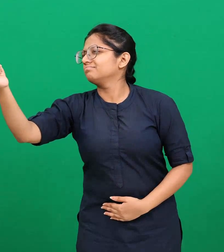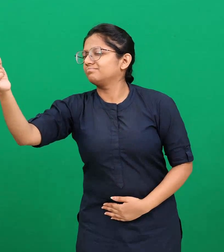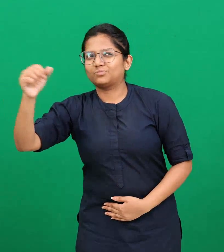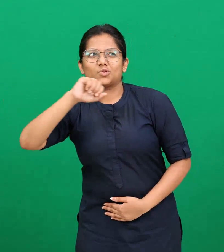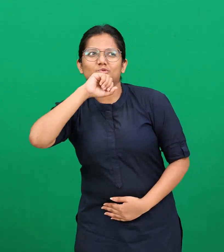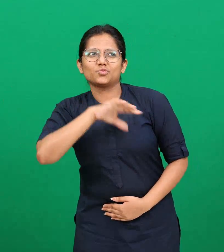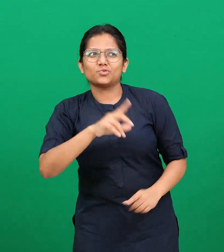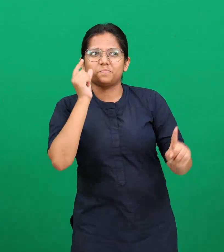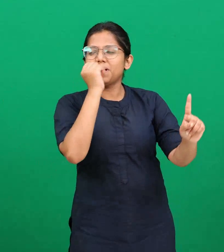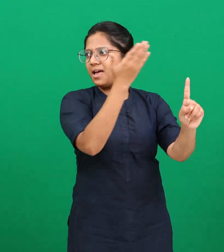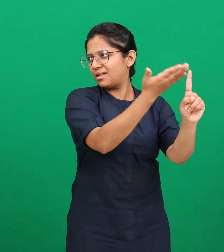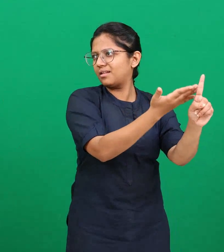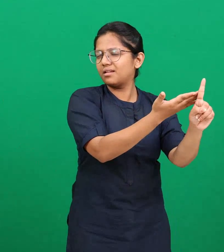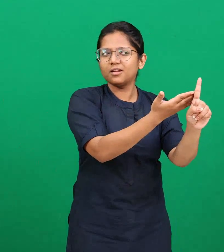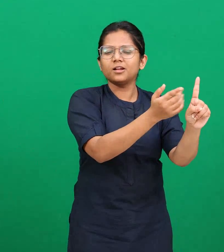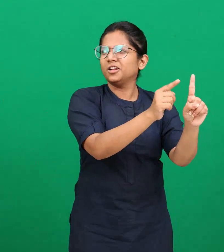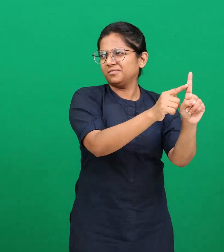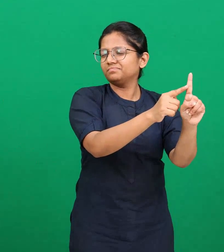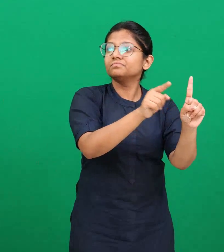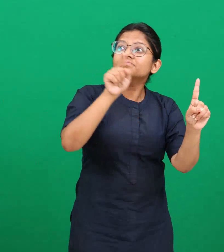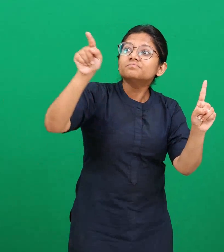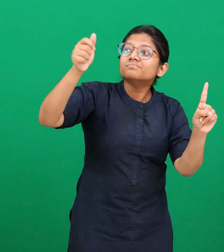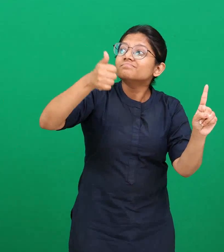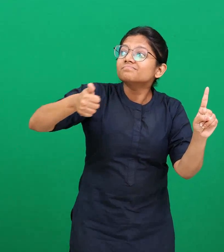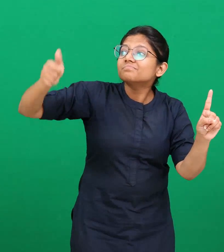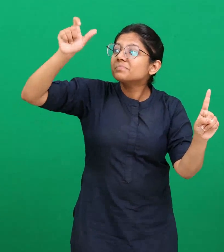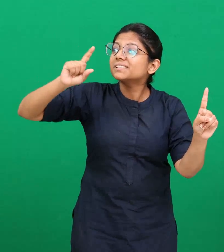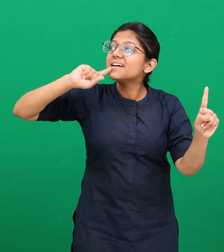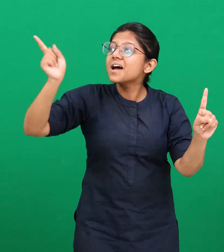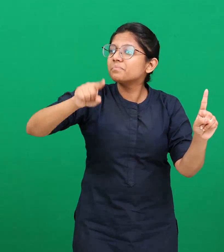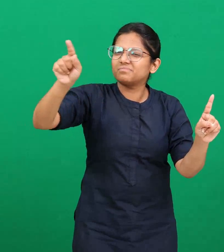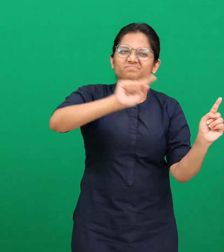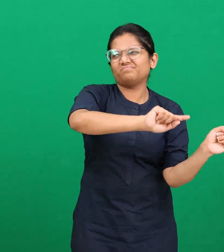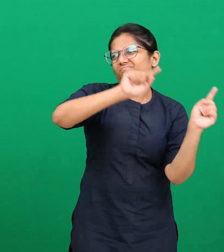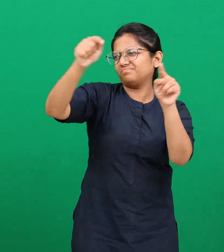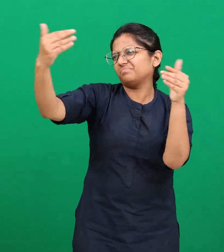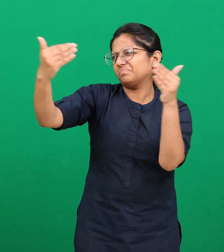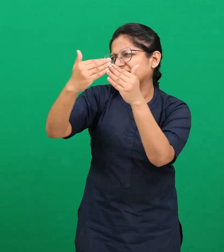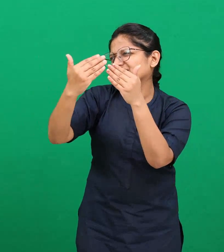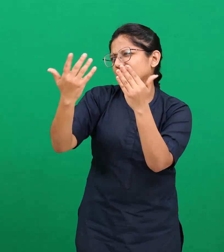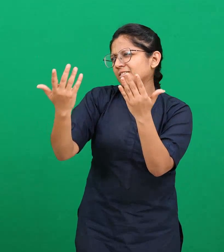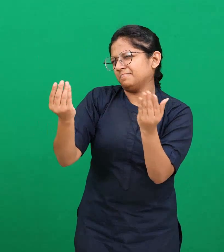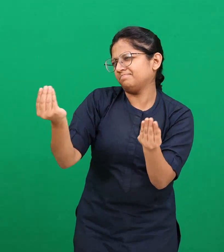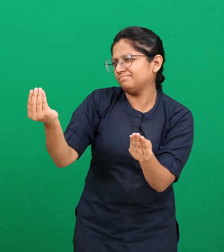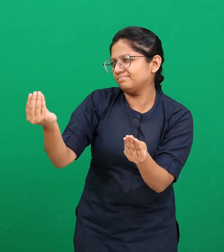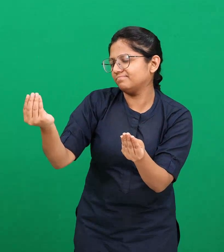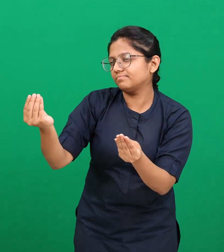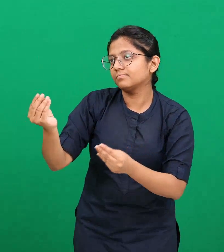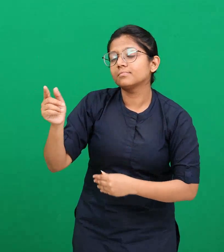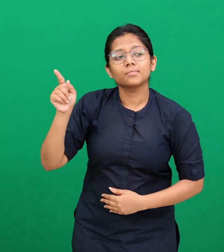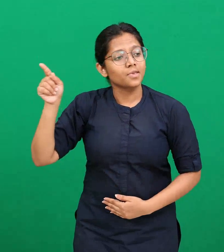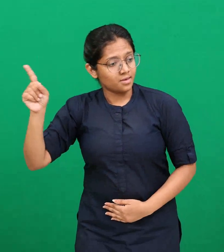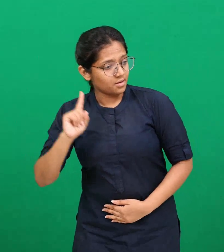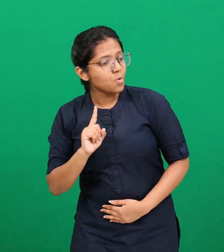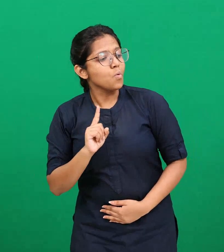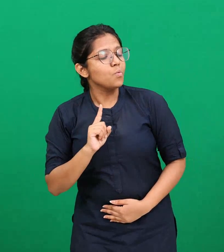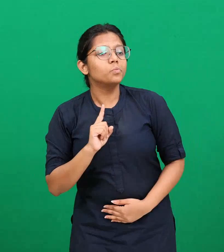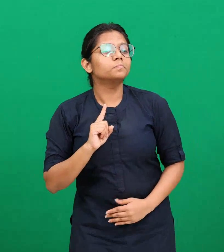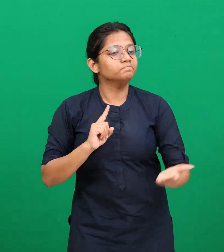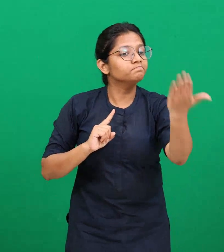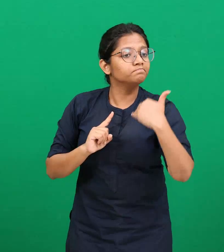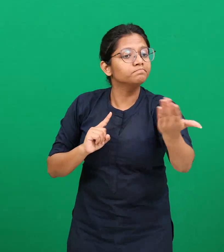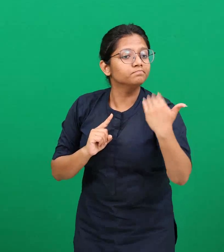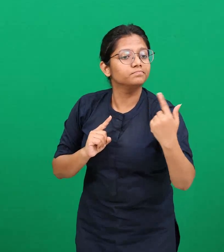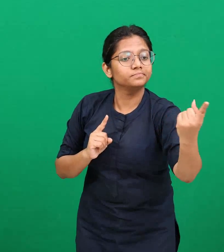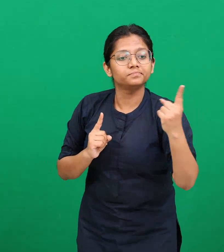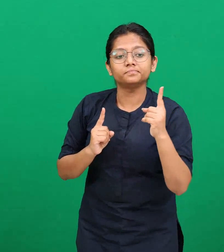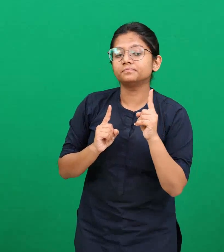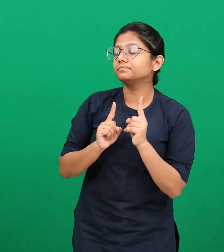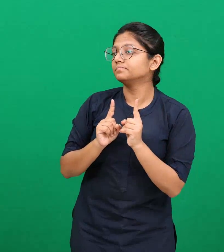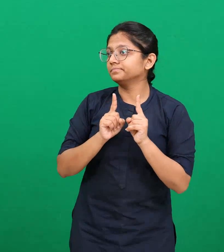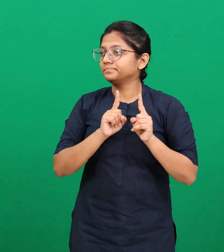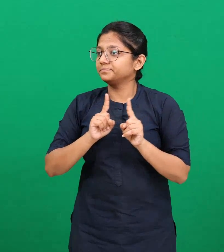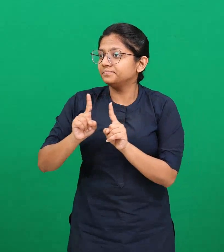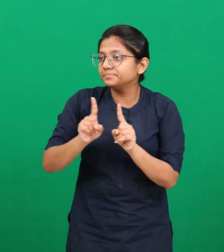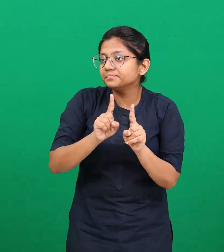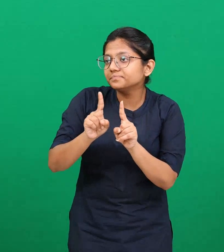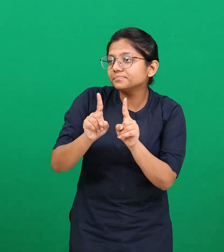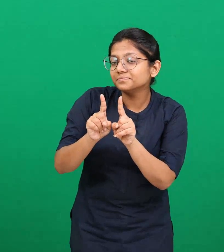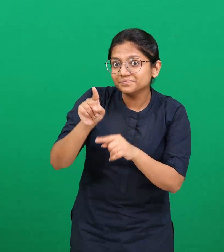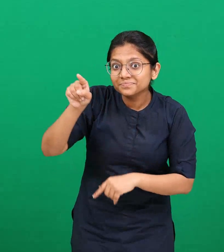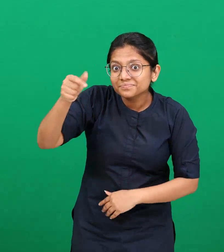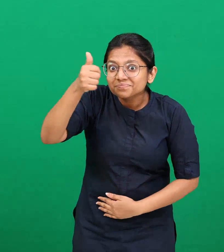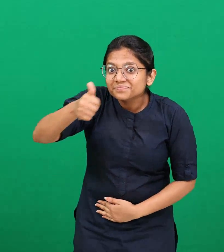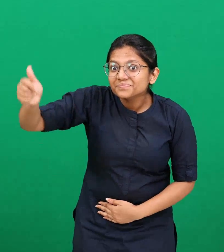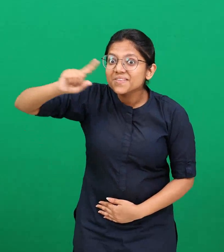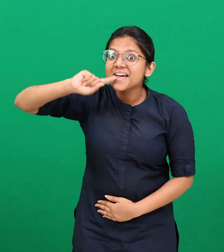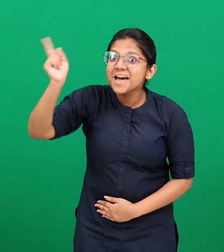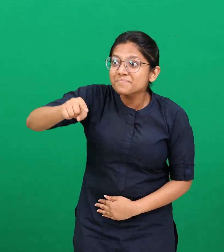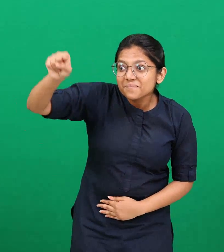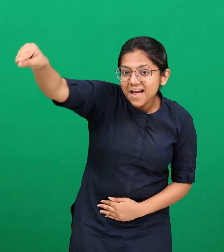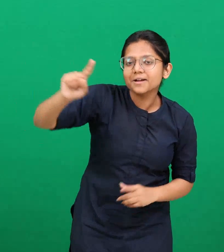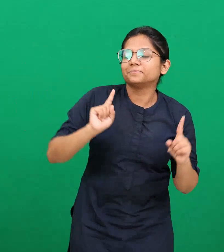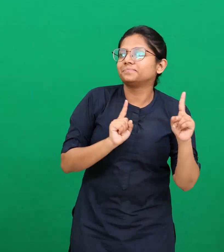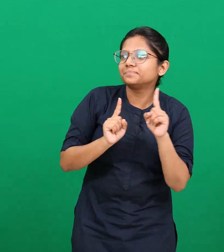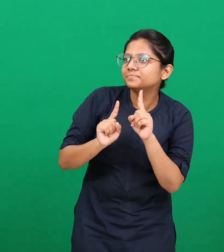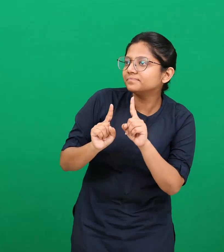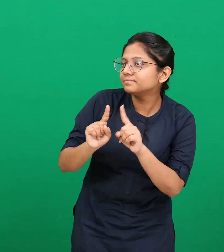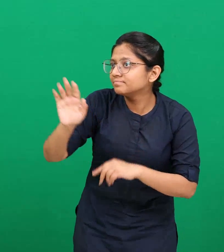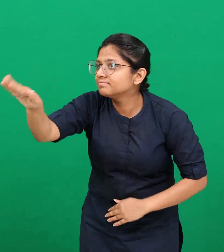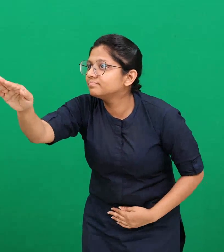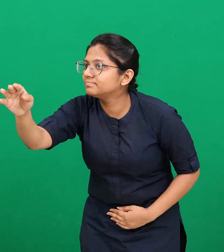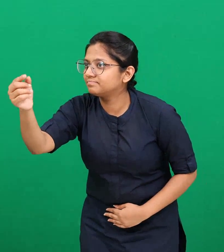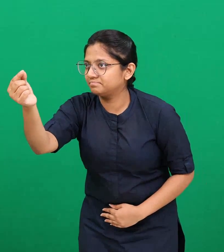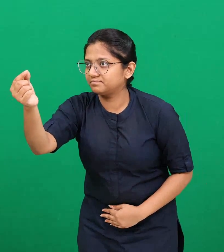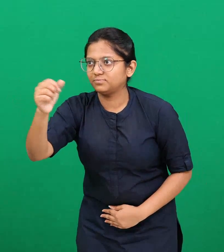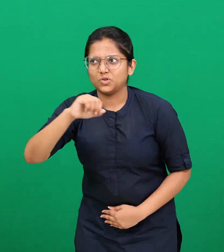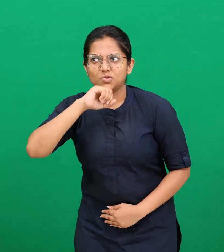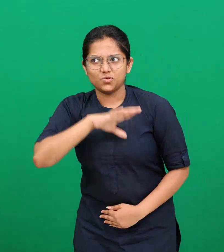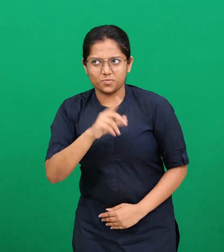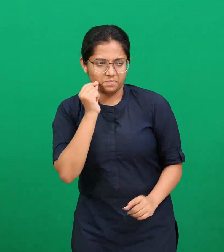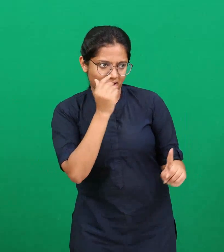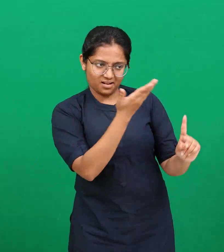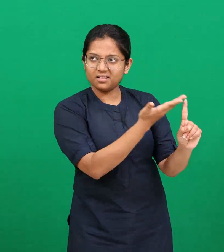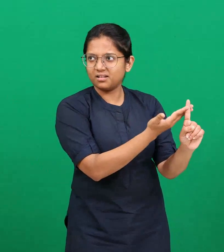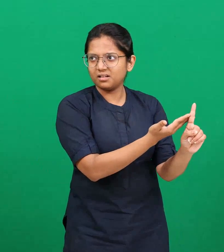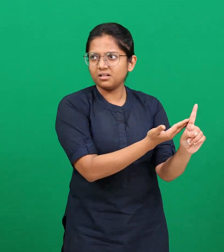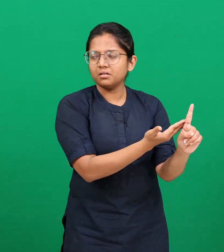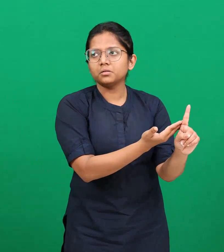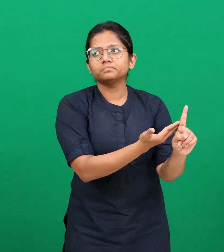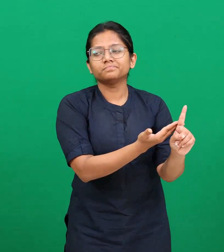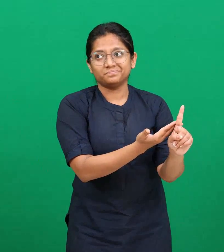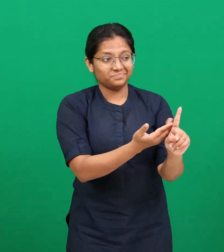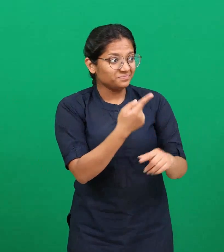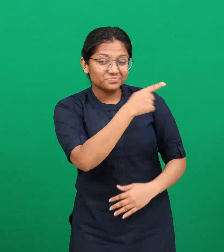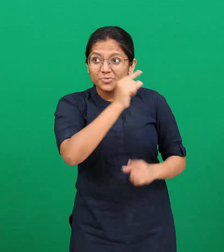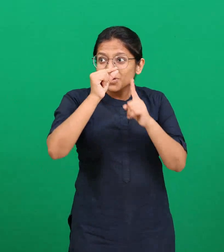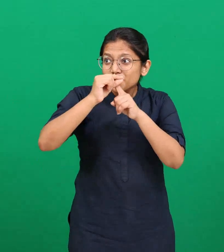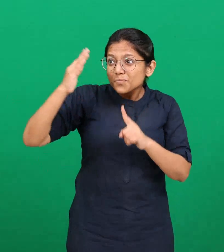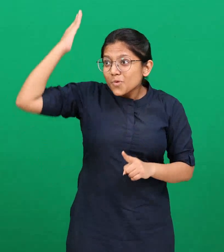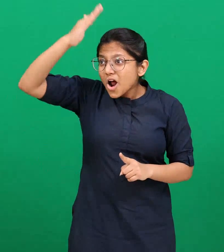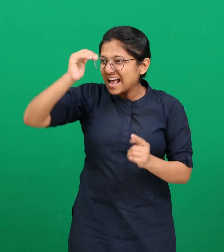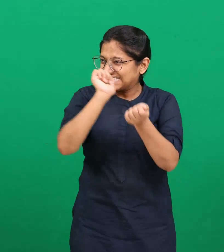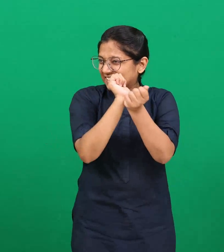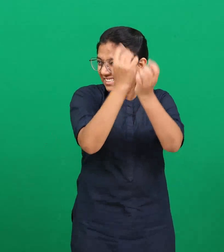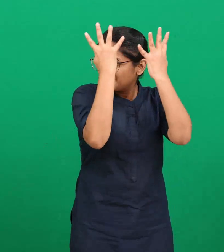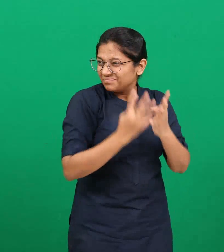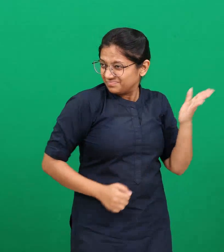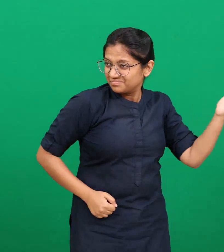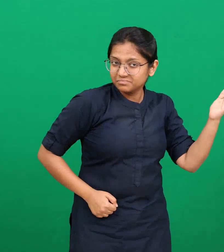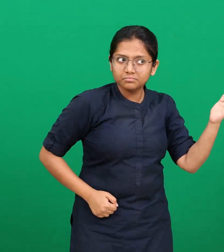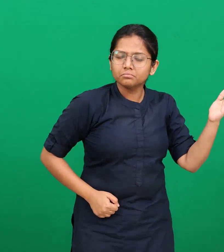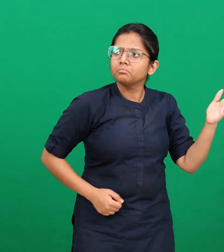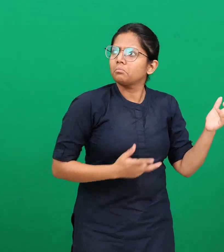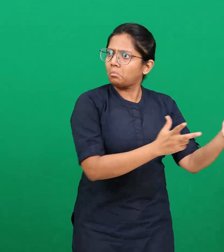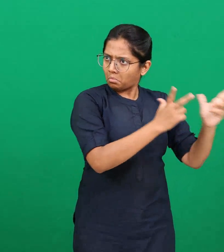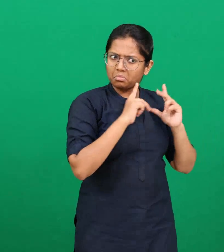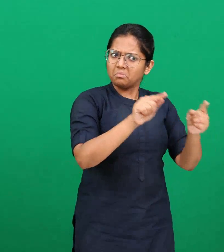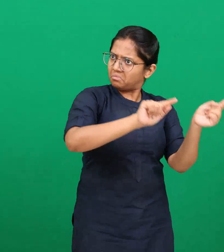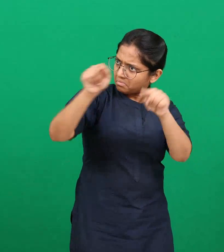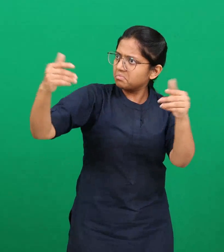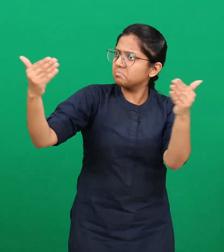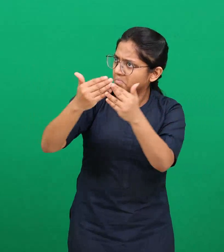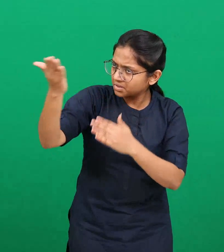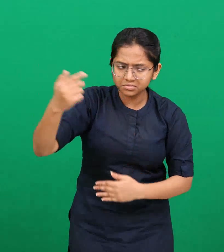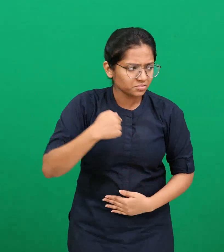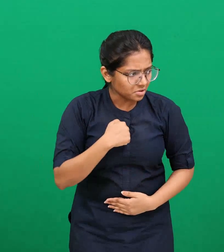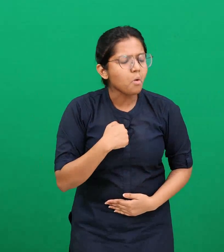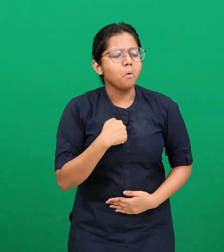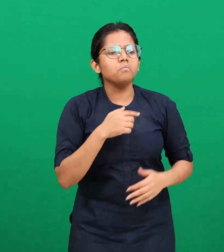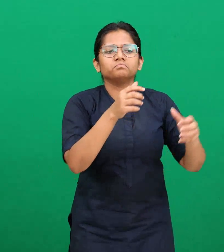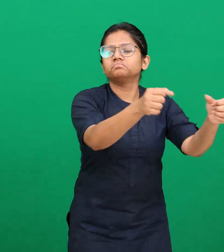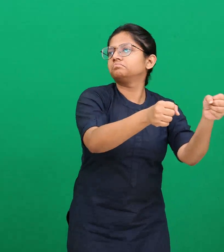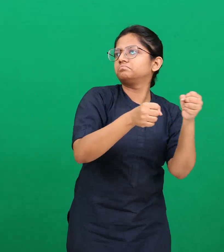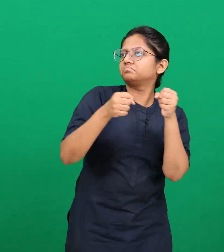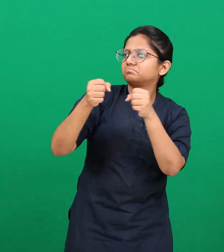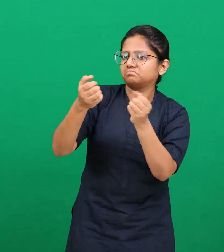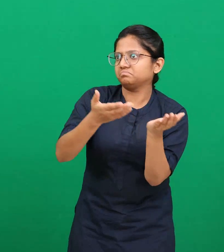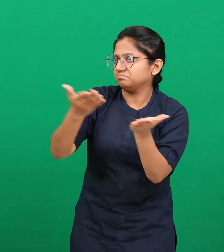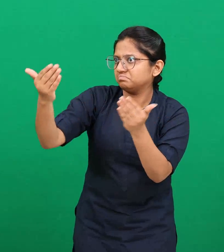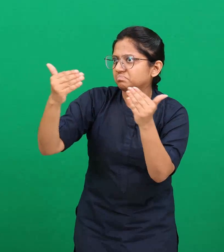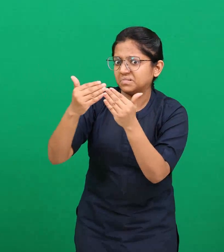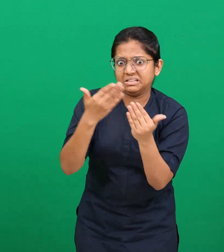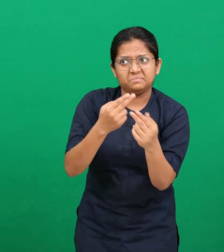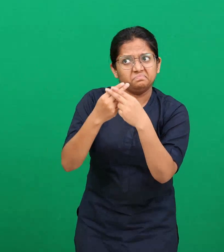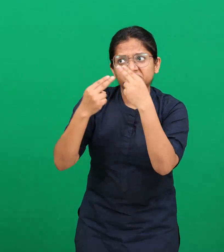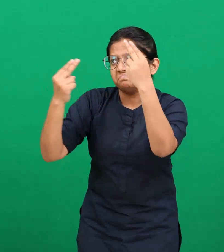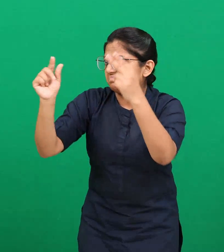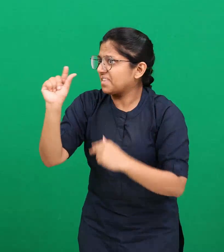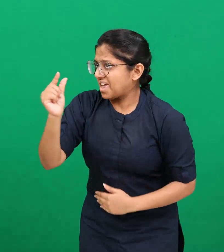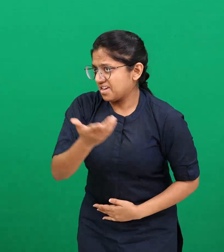So the centurion took him to the commander and said, "Paul the prisoner sent and asked me to bring this young man to you.